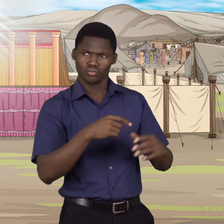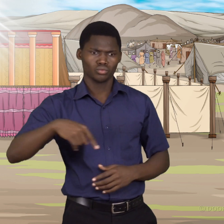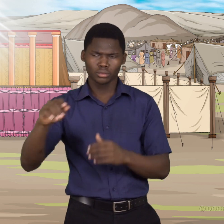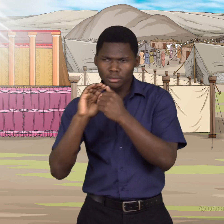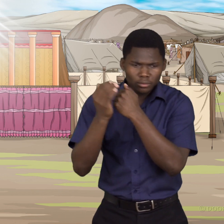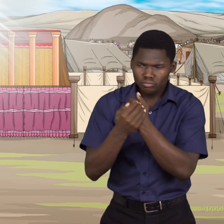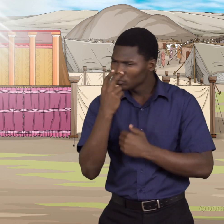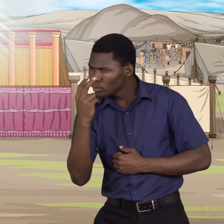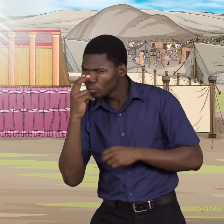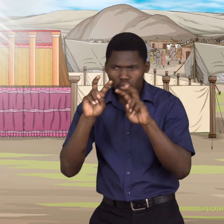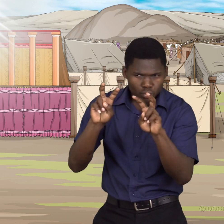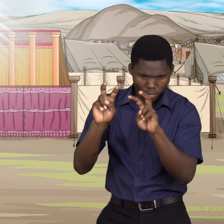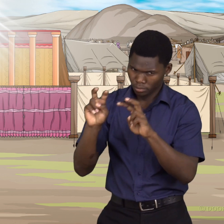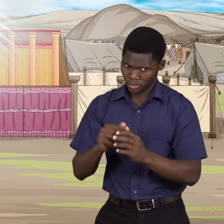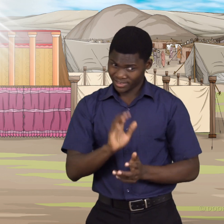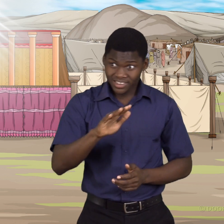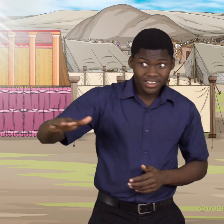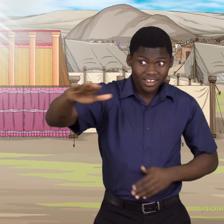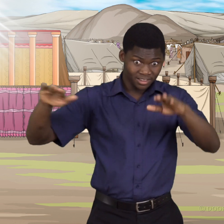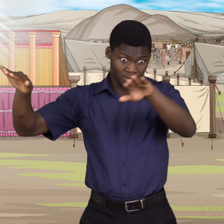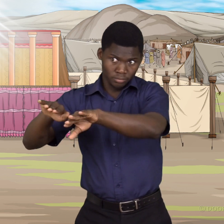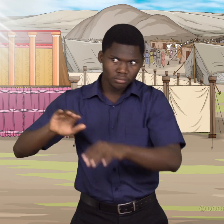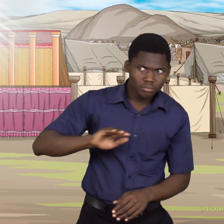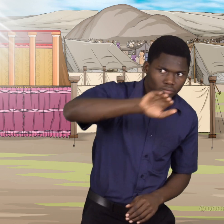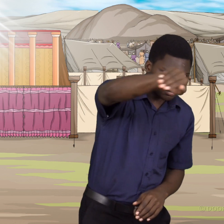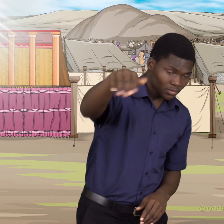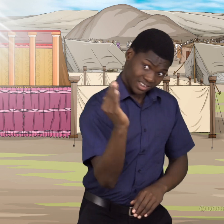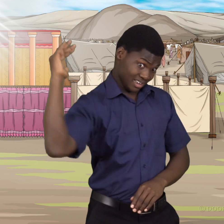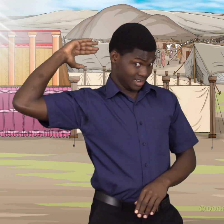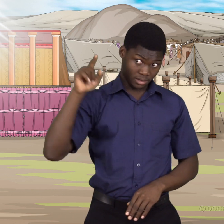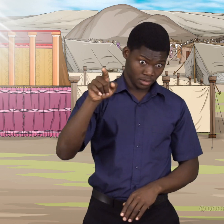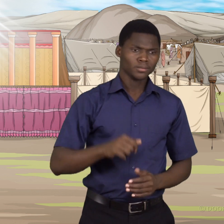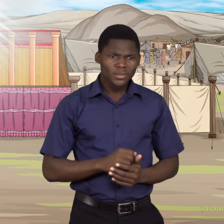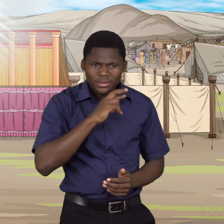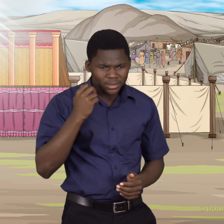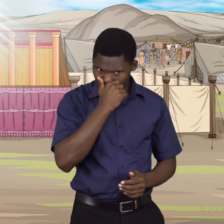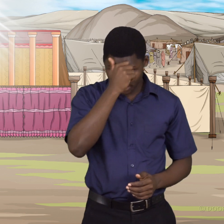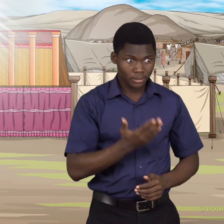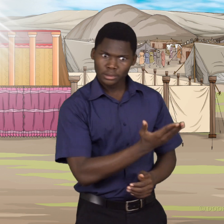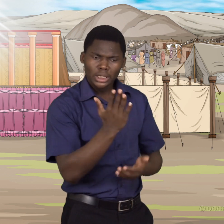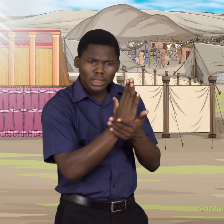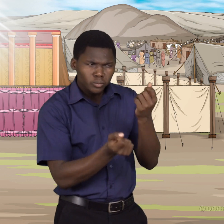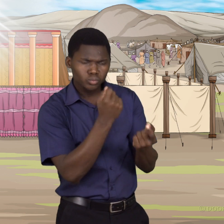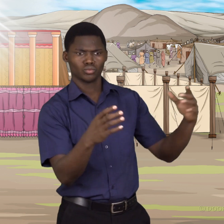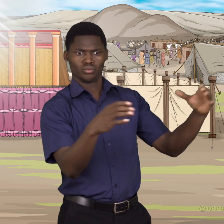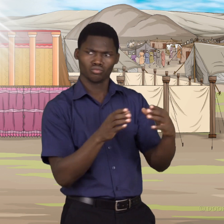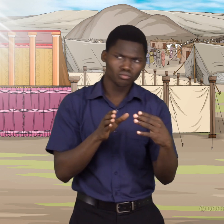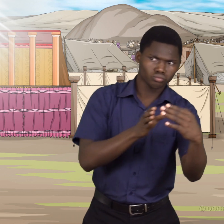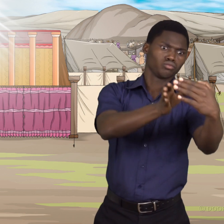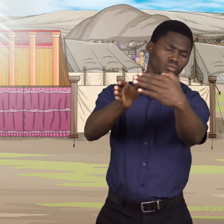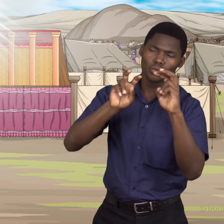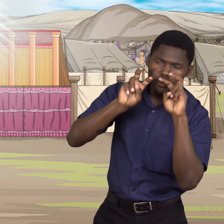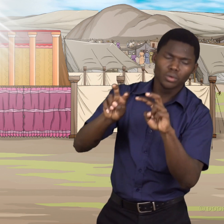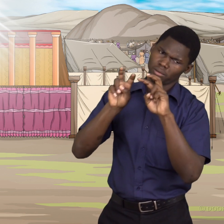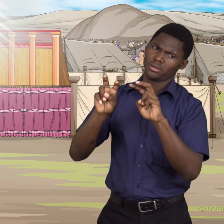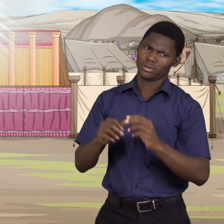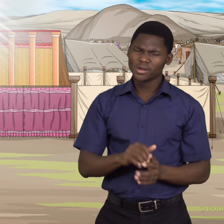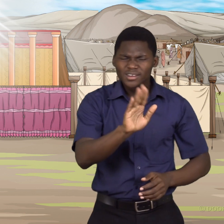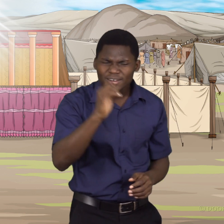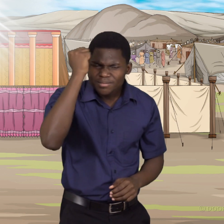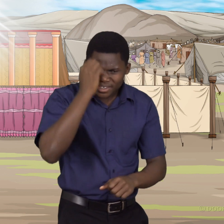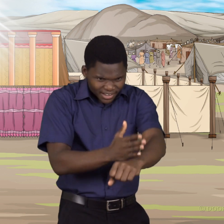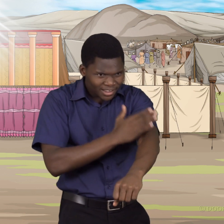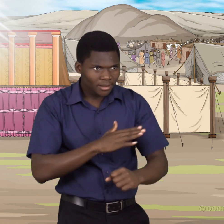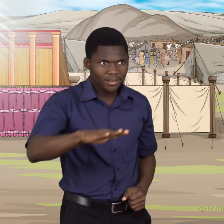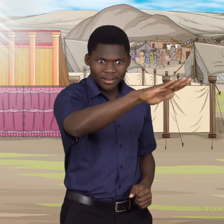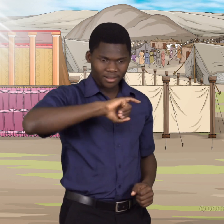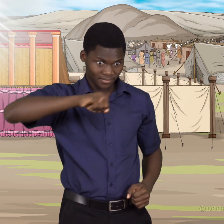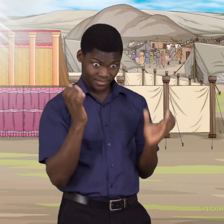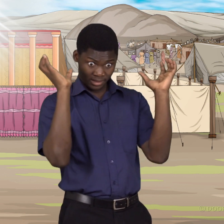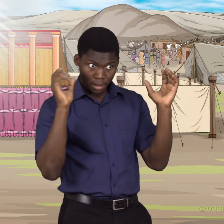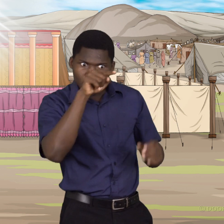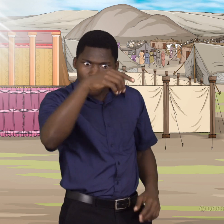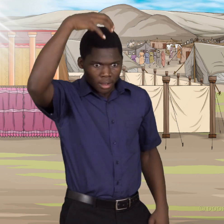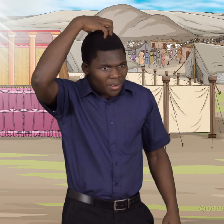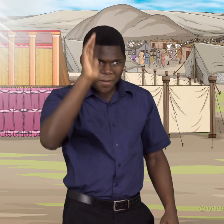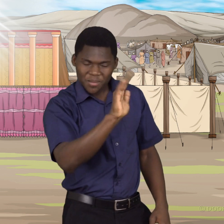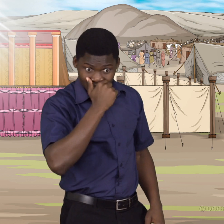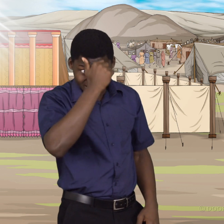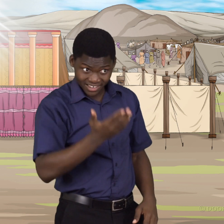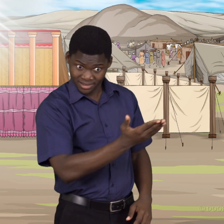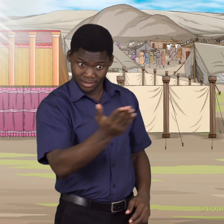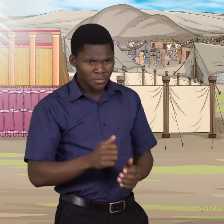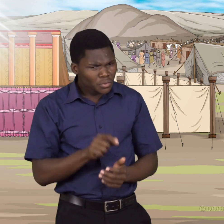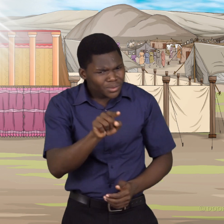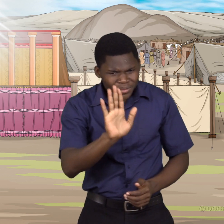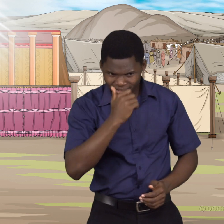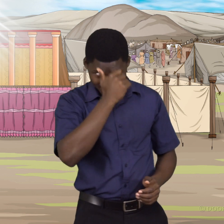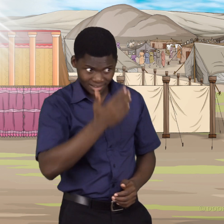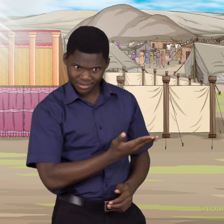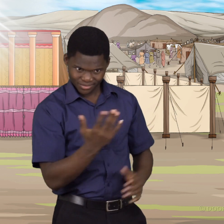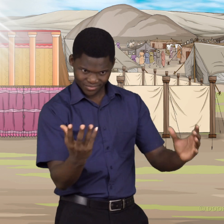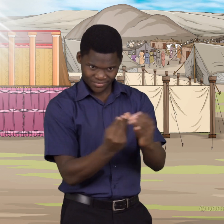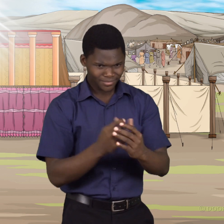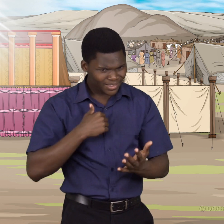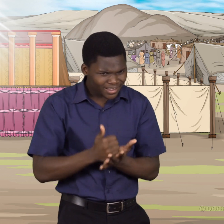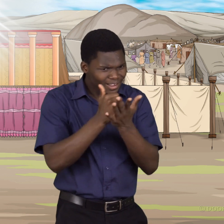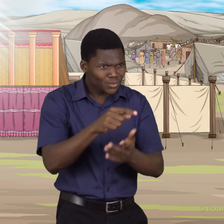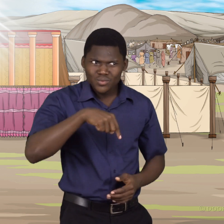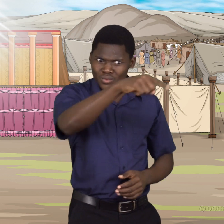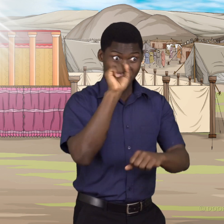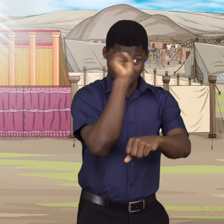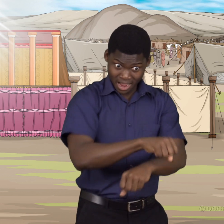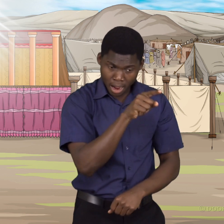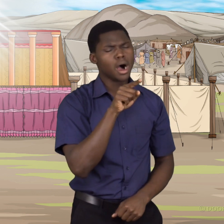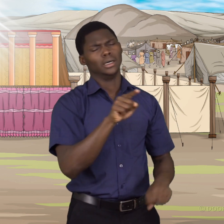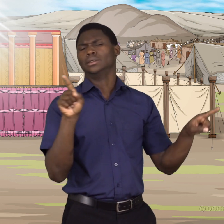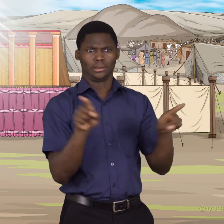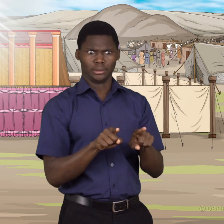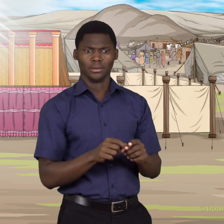See, I have delivered into your hand the king of Ai, his people, his city, and his land.